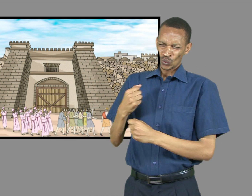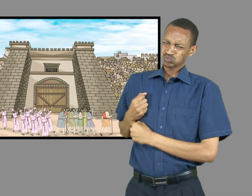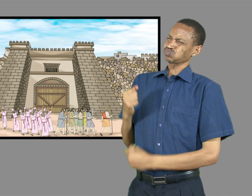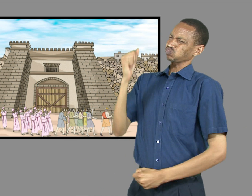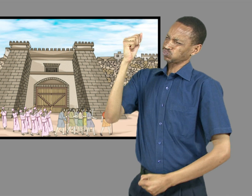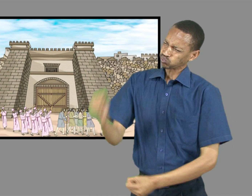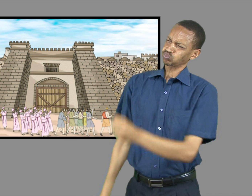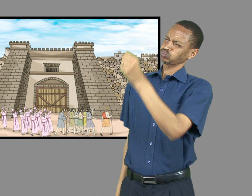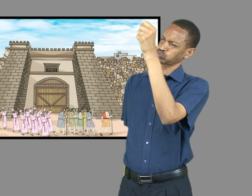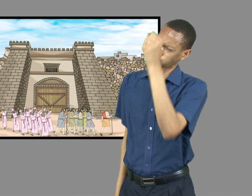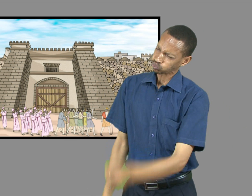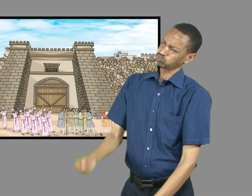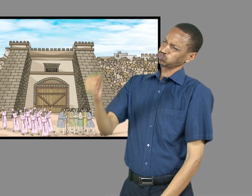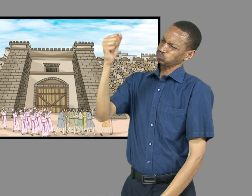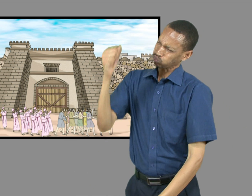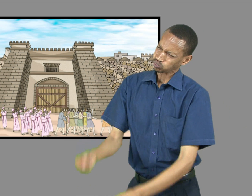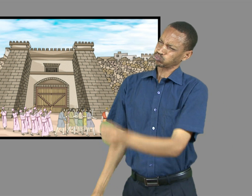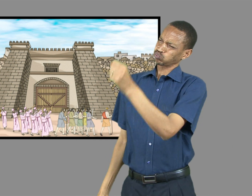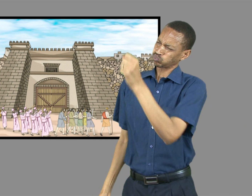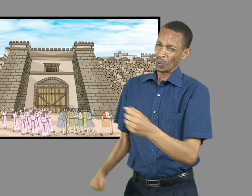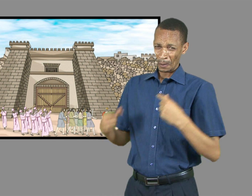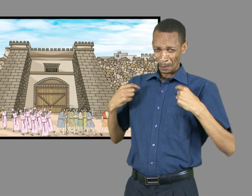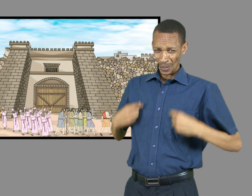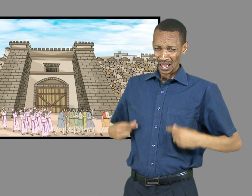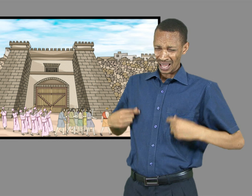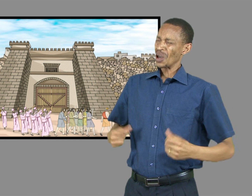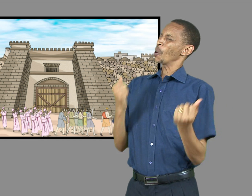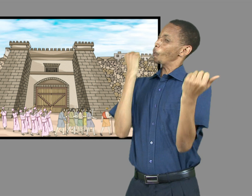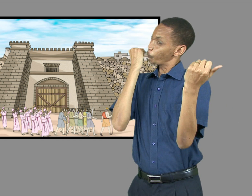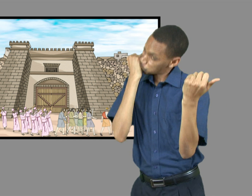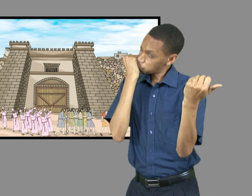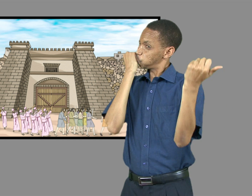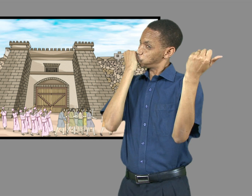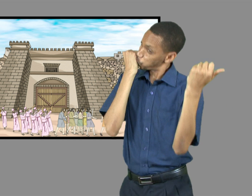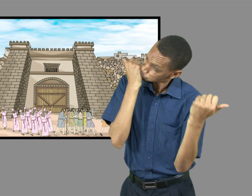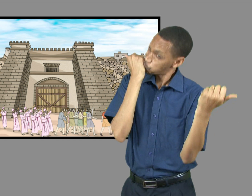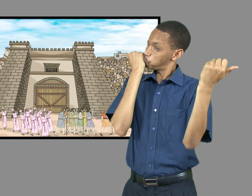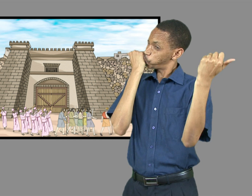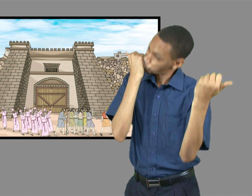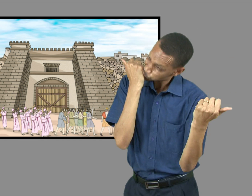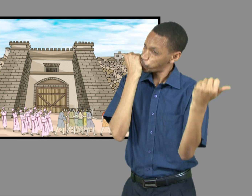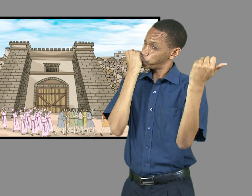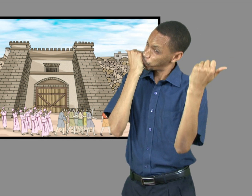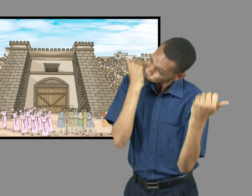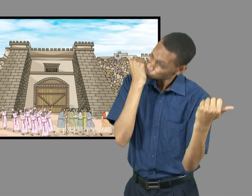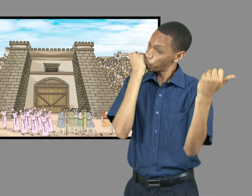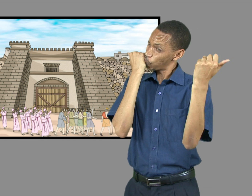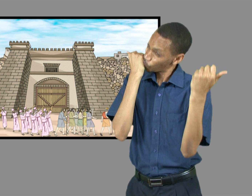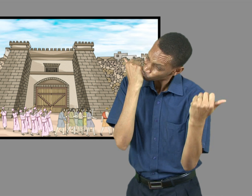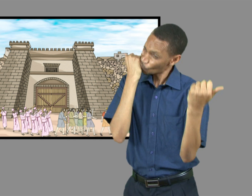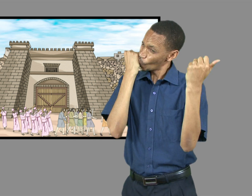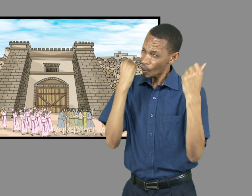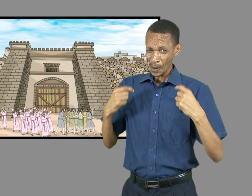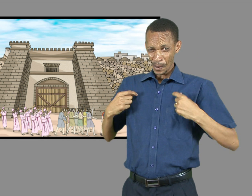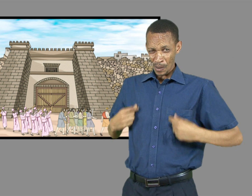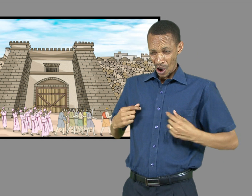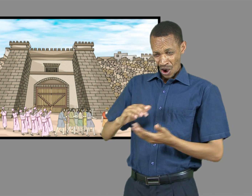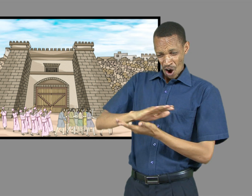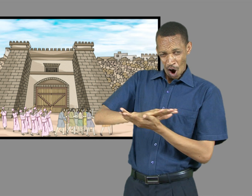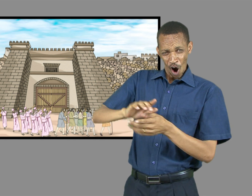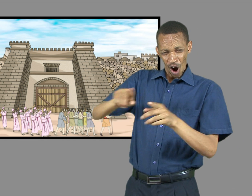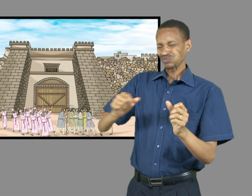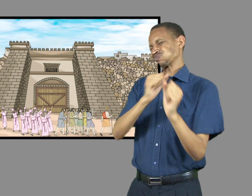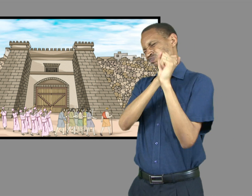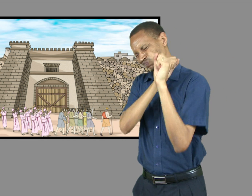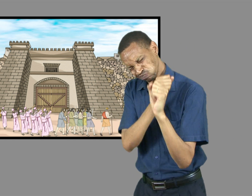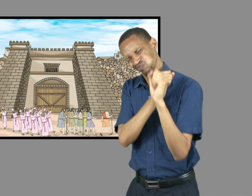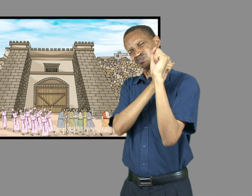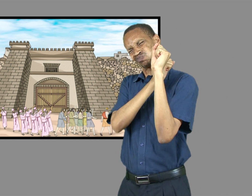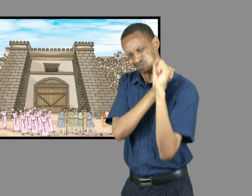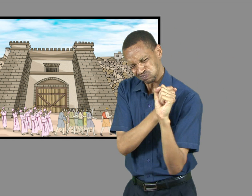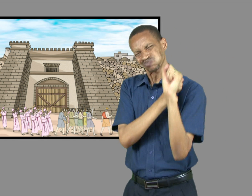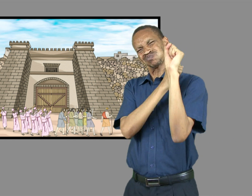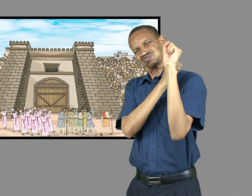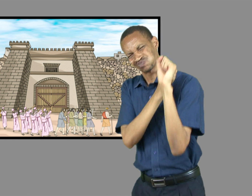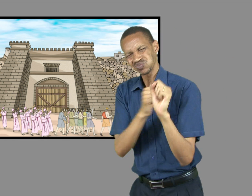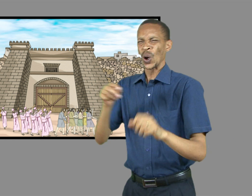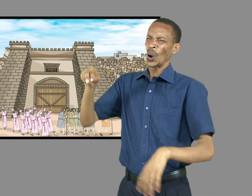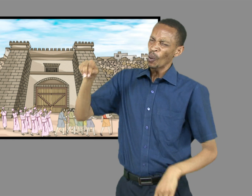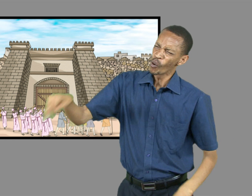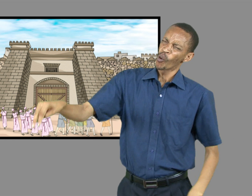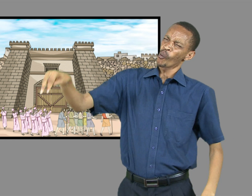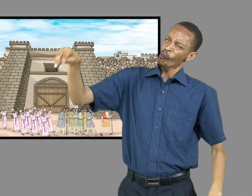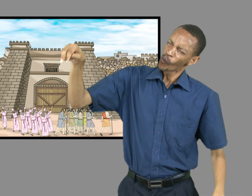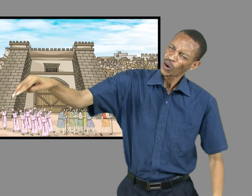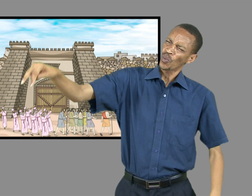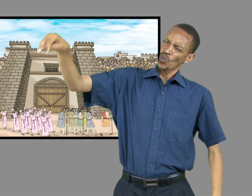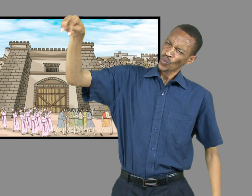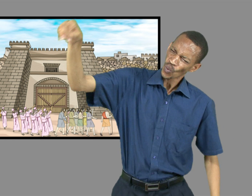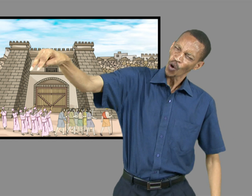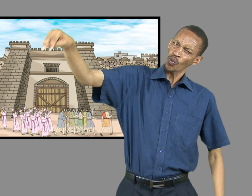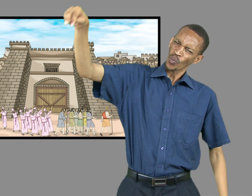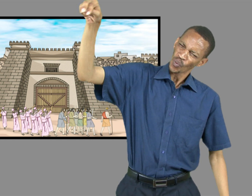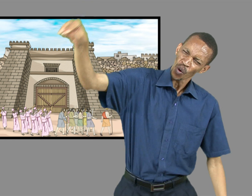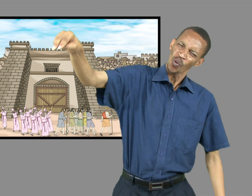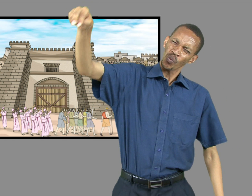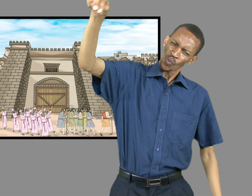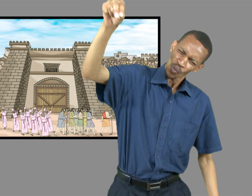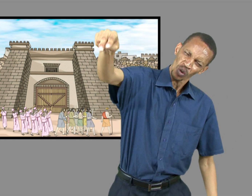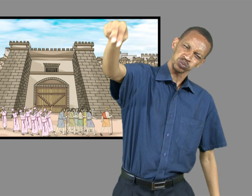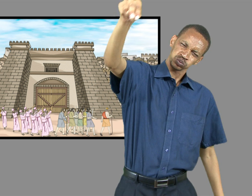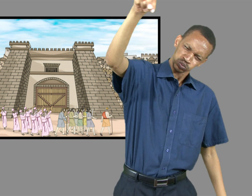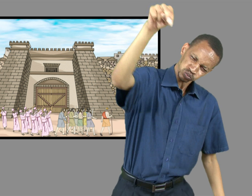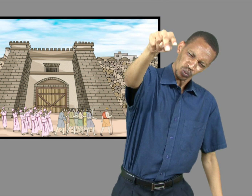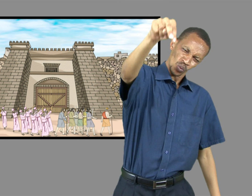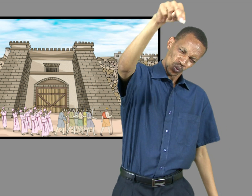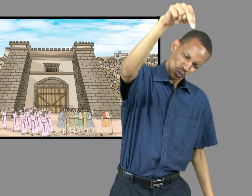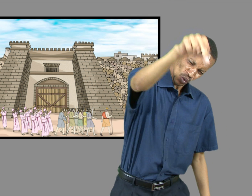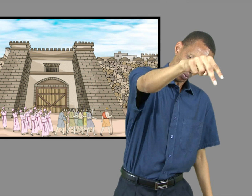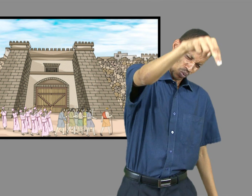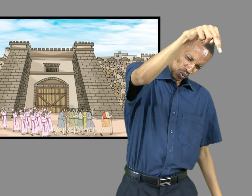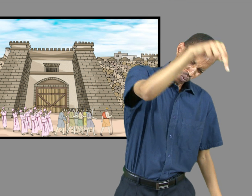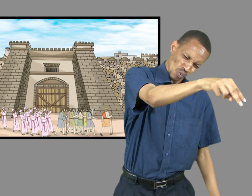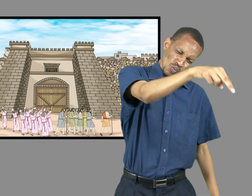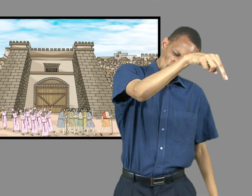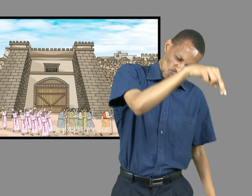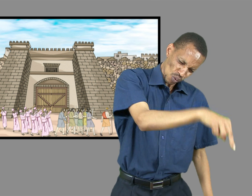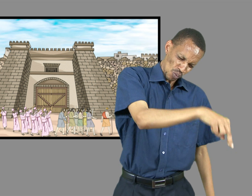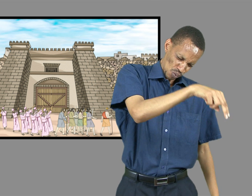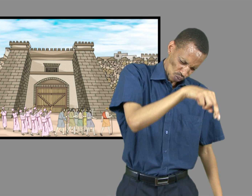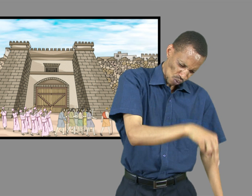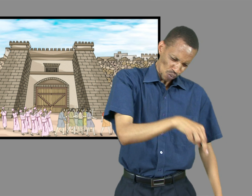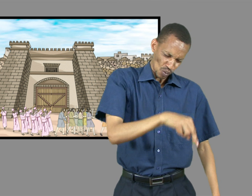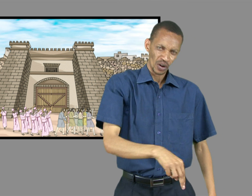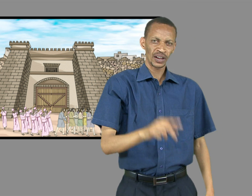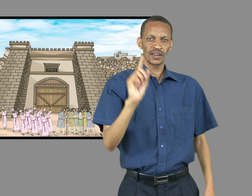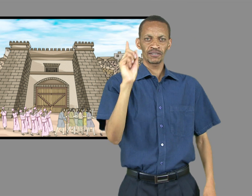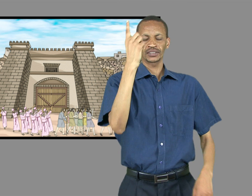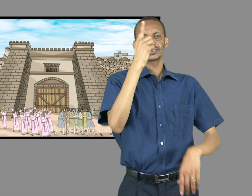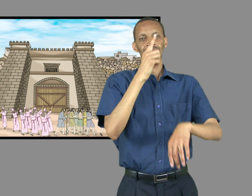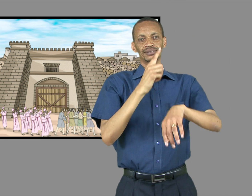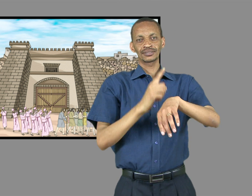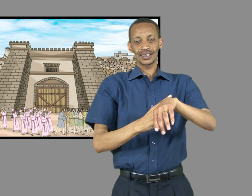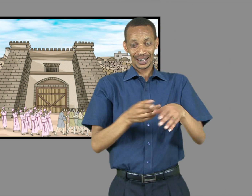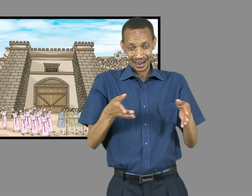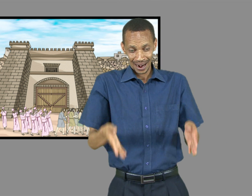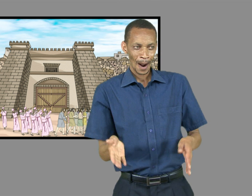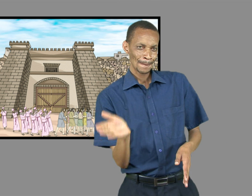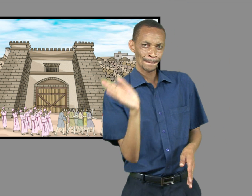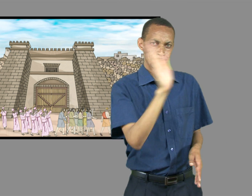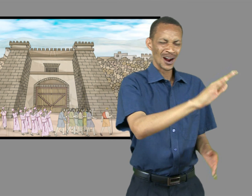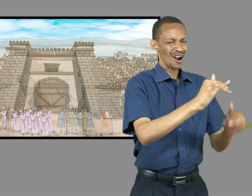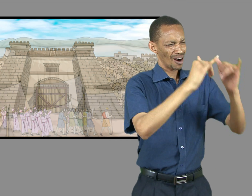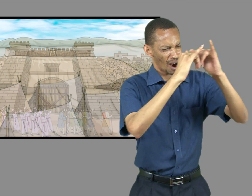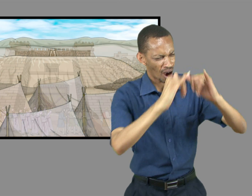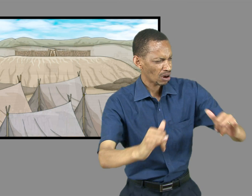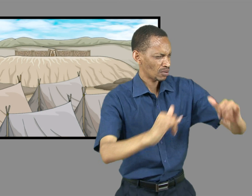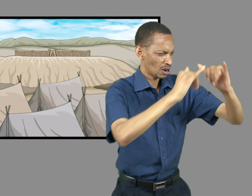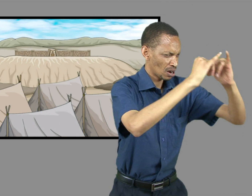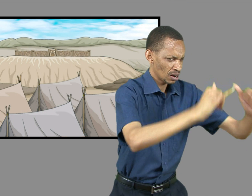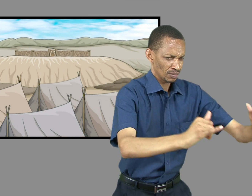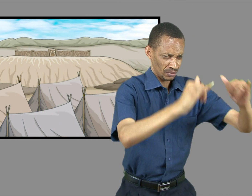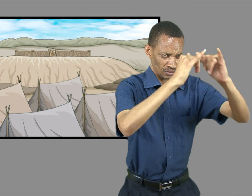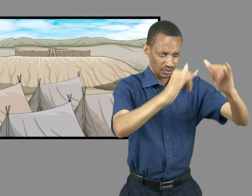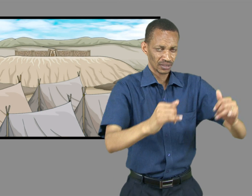Then you are to shout!” So he had the ark of the LORD carried around the city, circling it once.